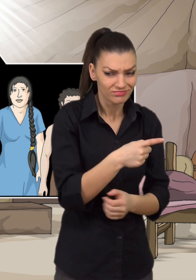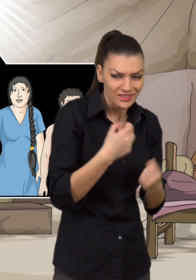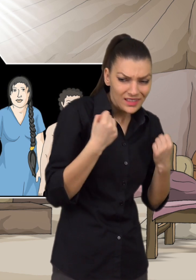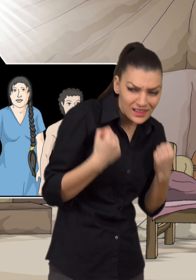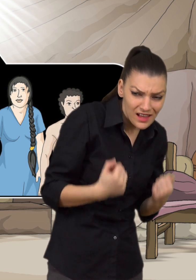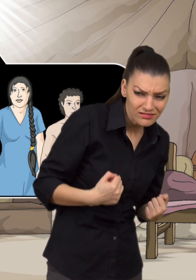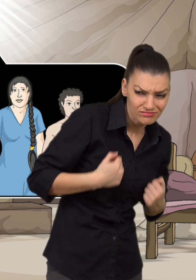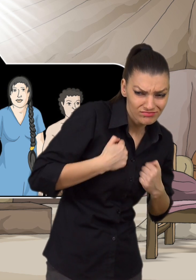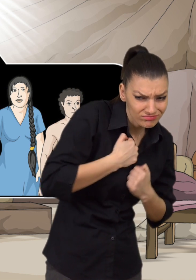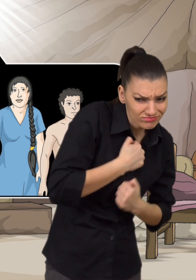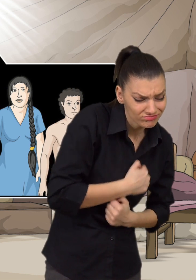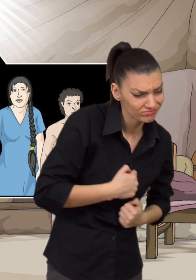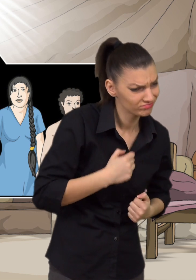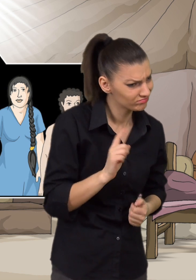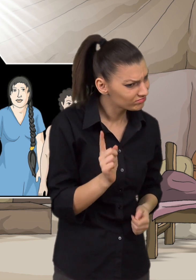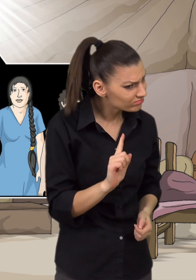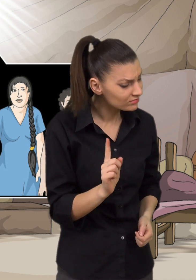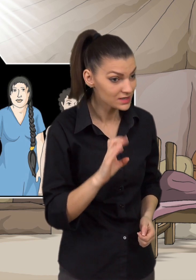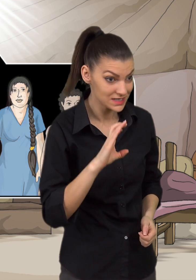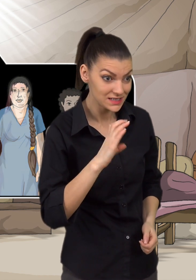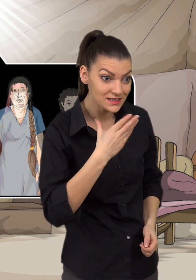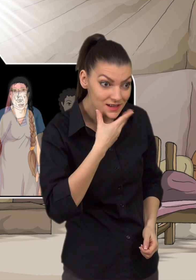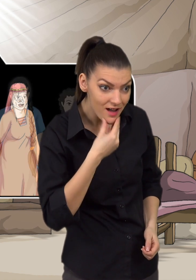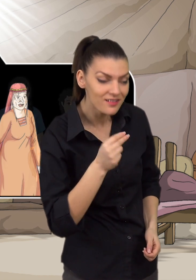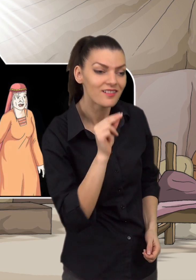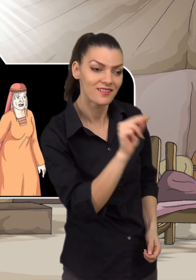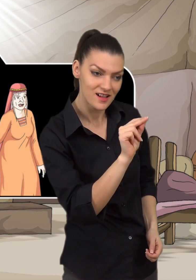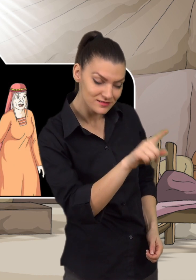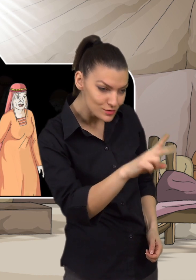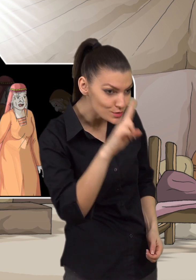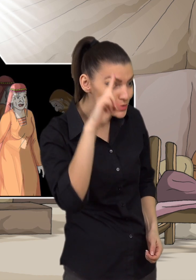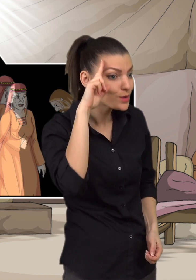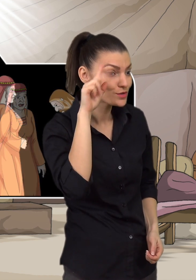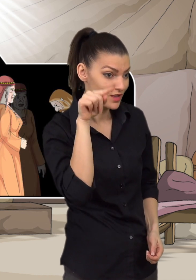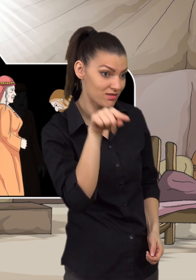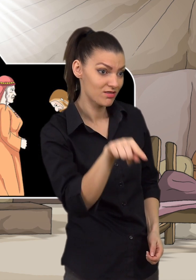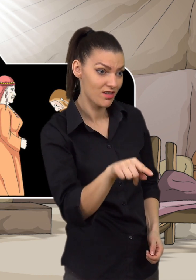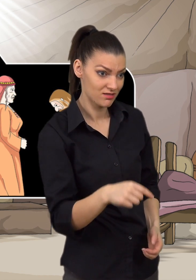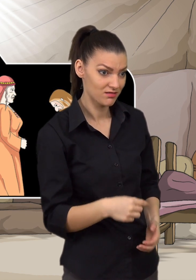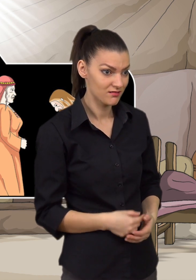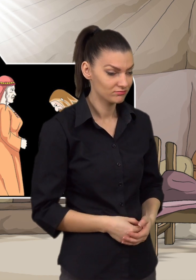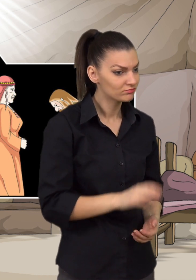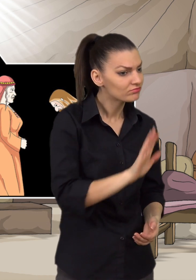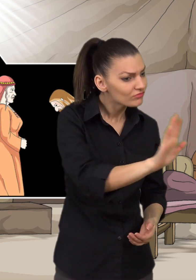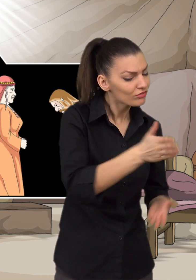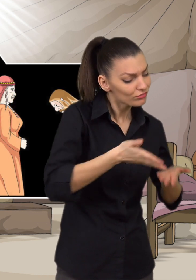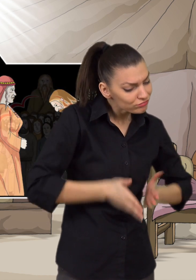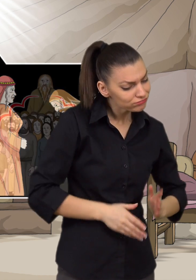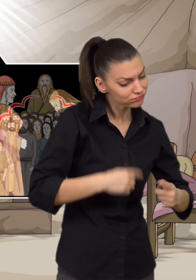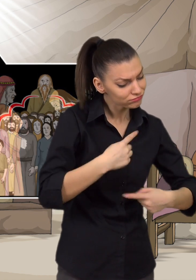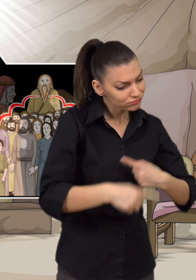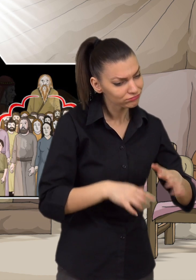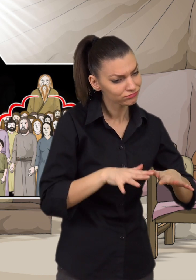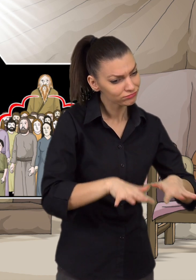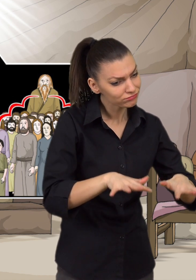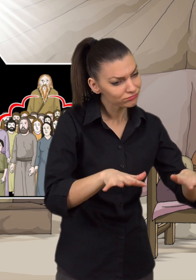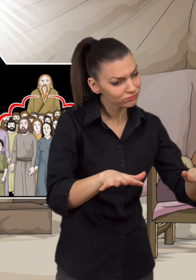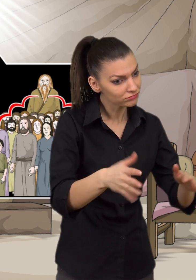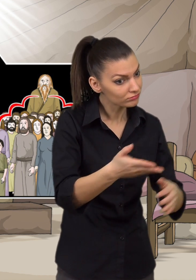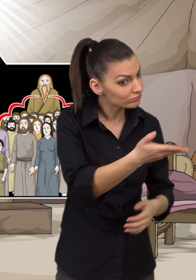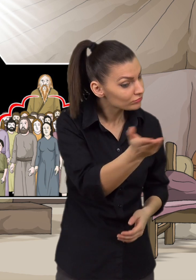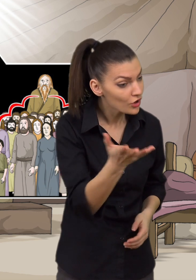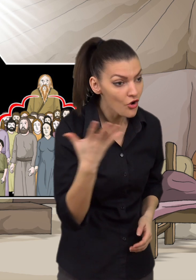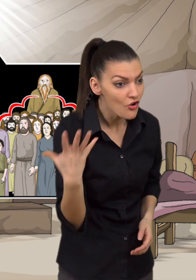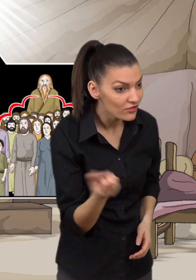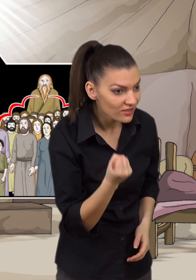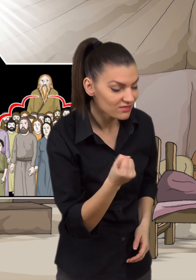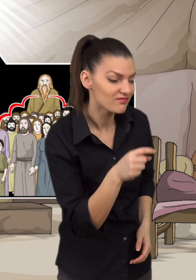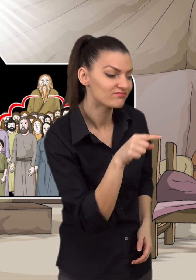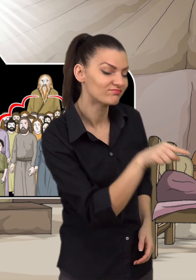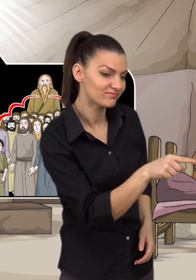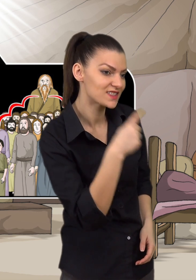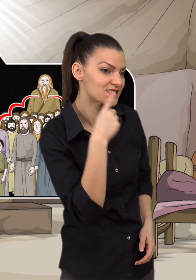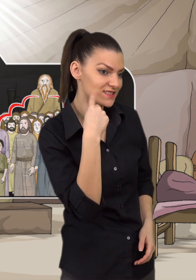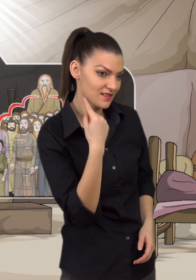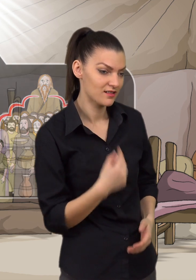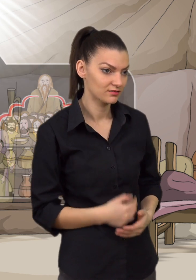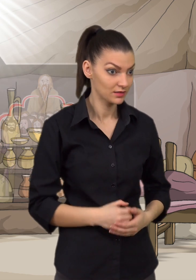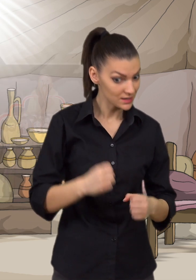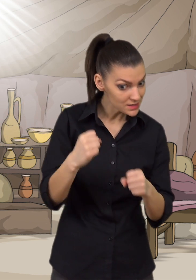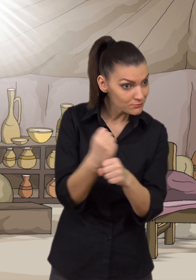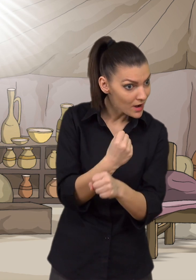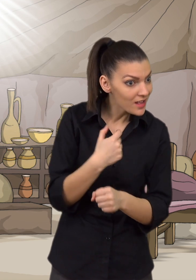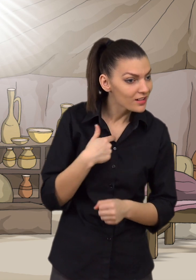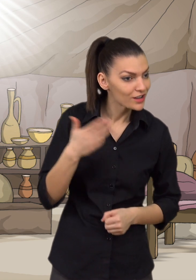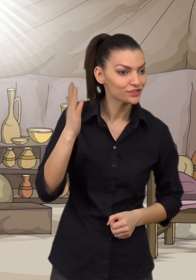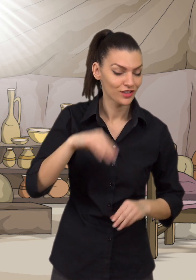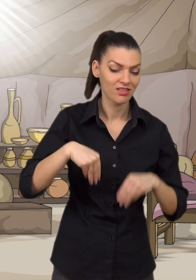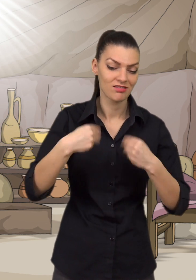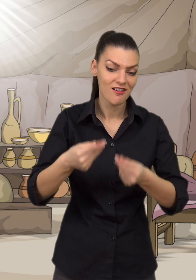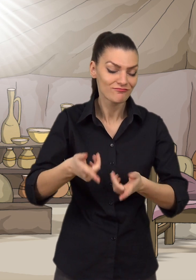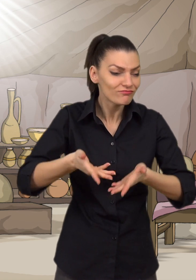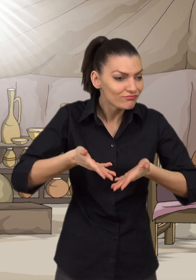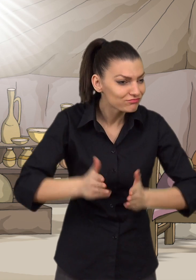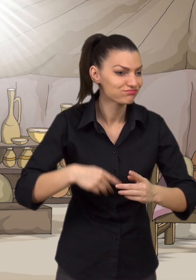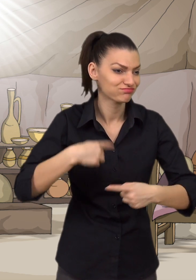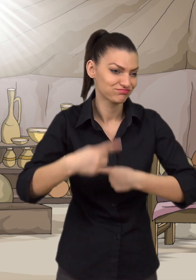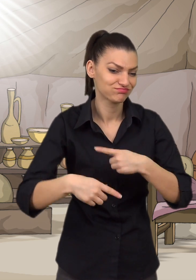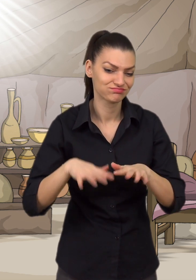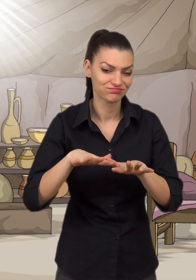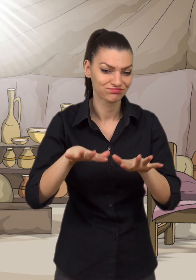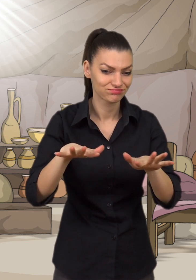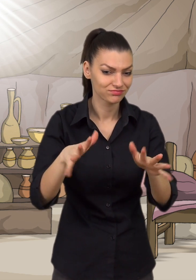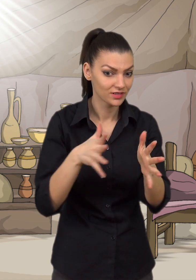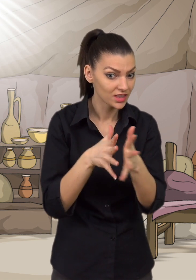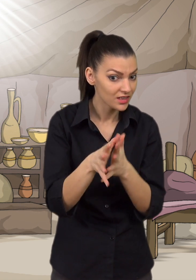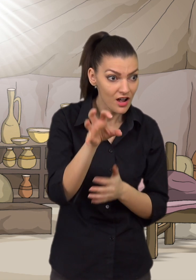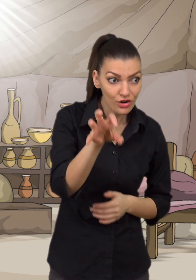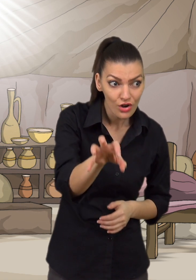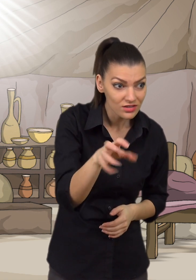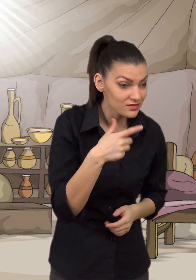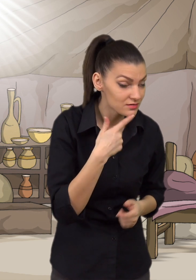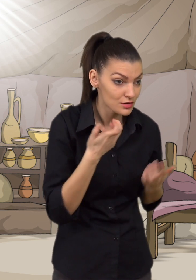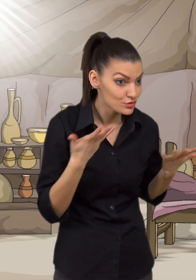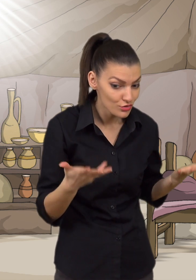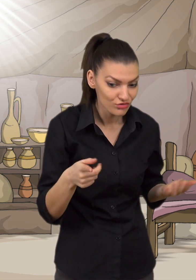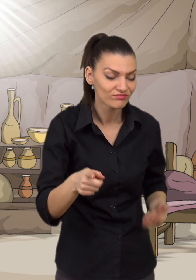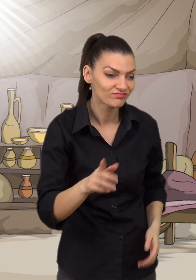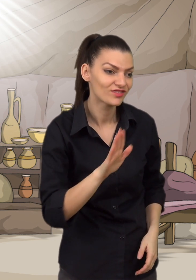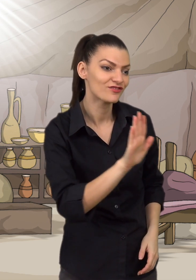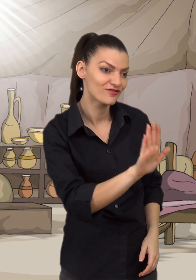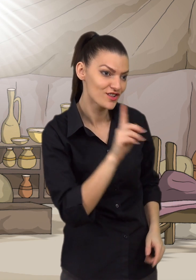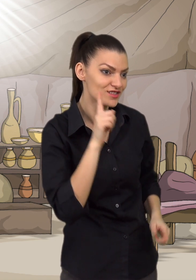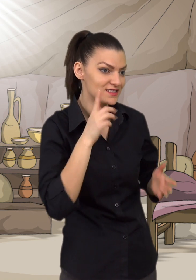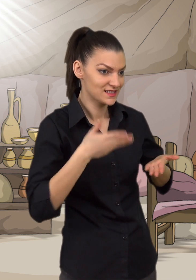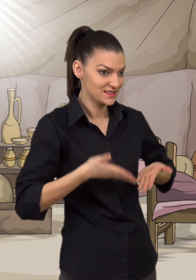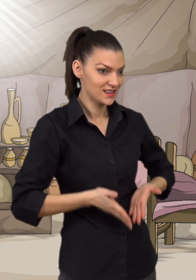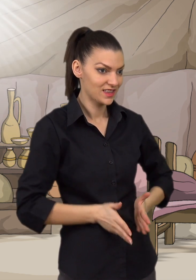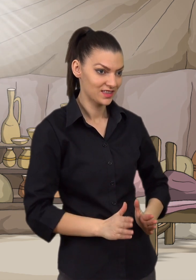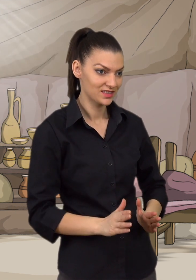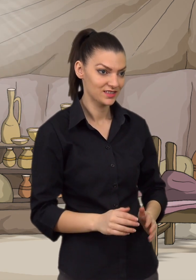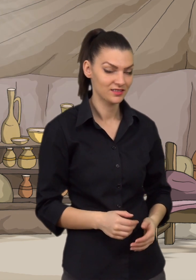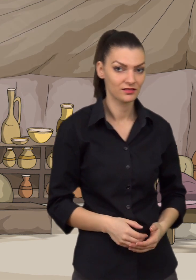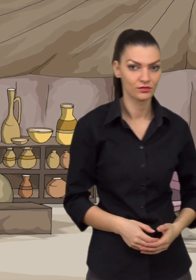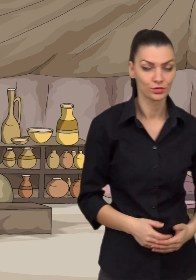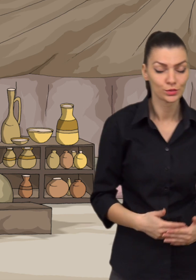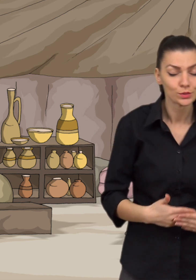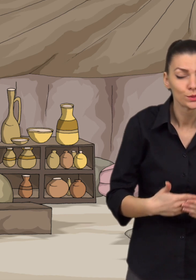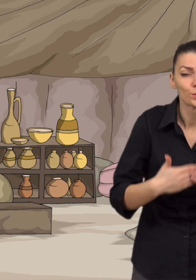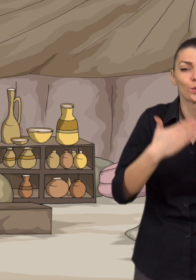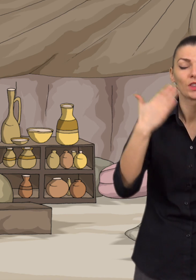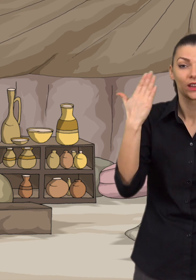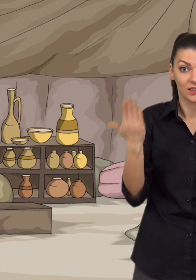Listen to everything that Sarah tells you, for through Isaac your offspring will be reckoned. But I will also make a nation of the slave woman’s son, because he is your offspring.”